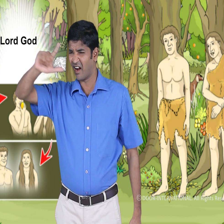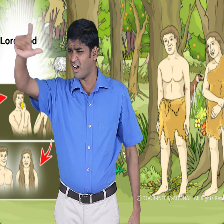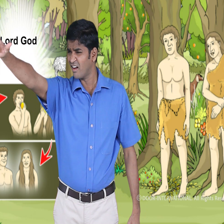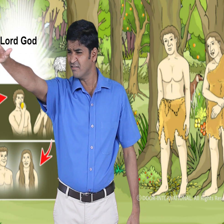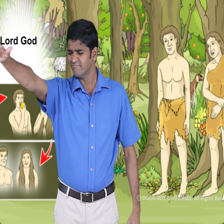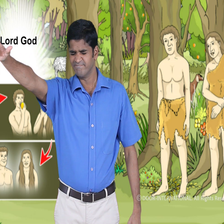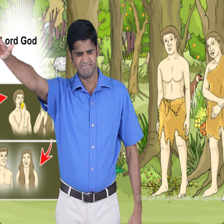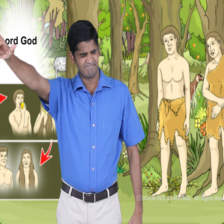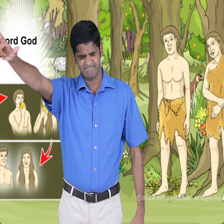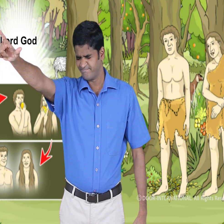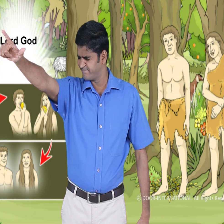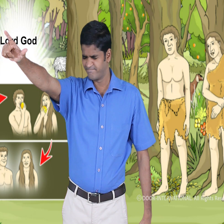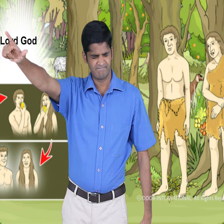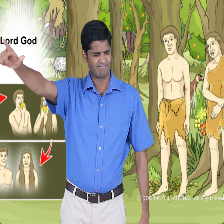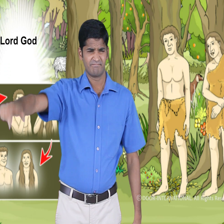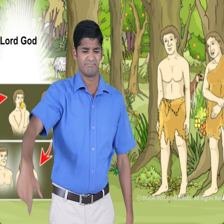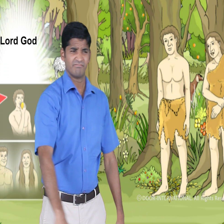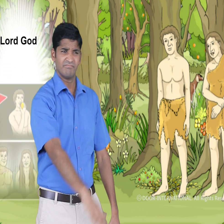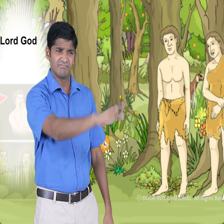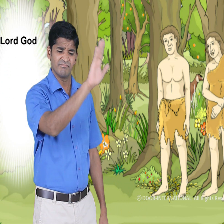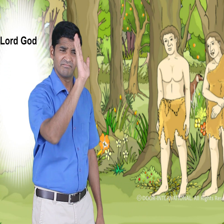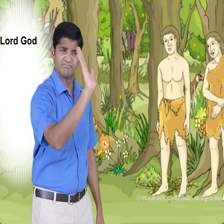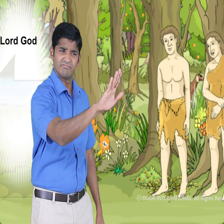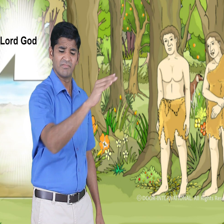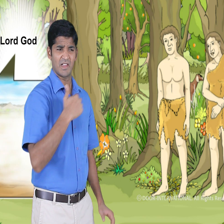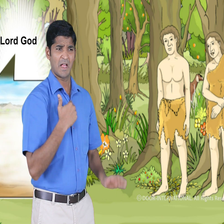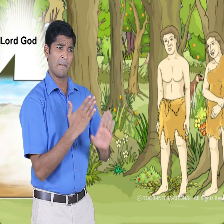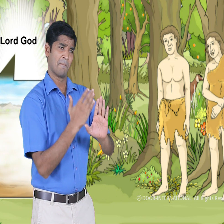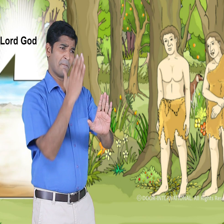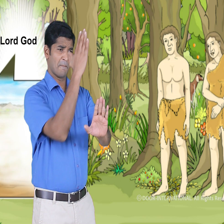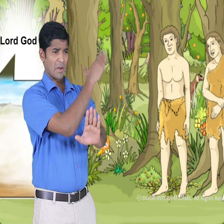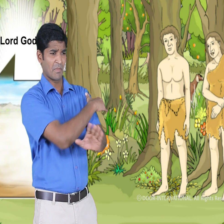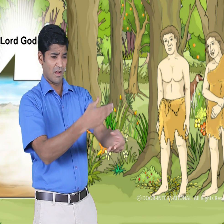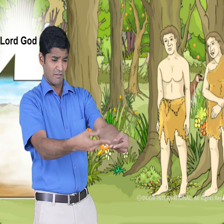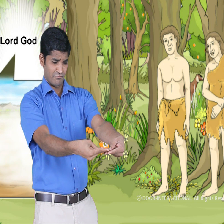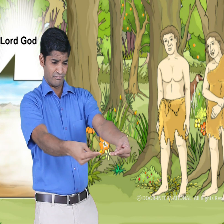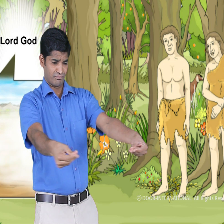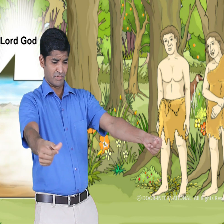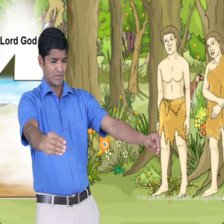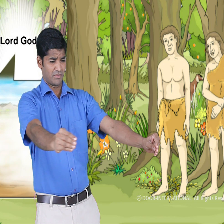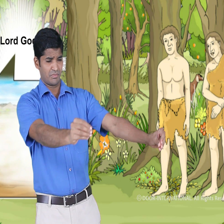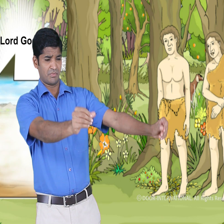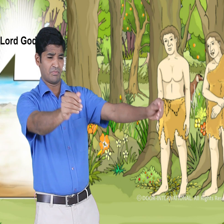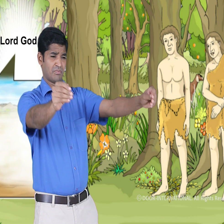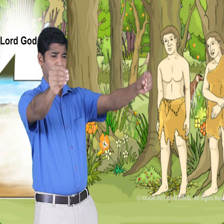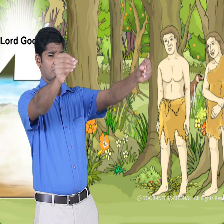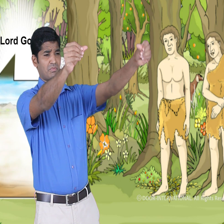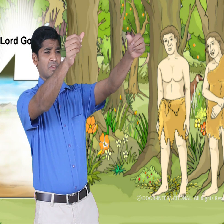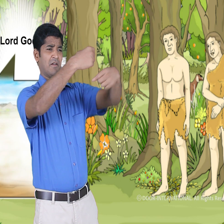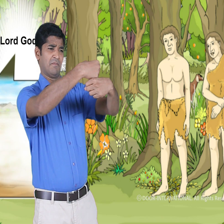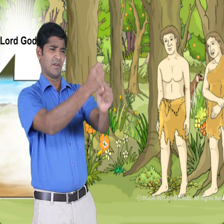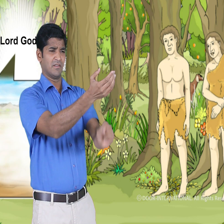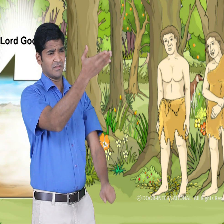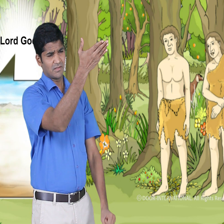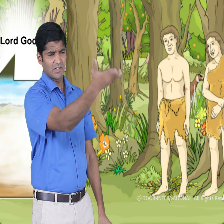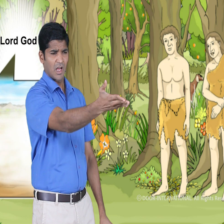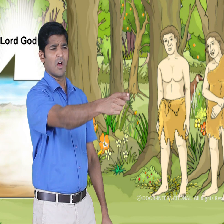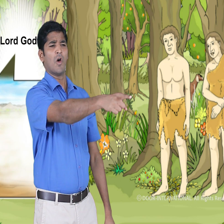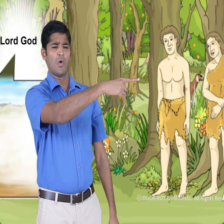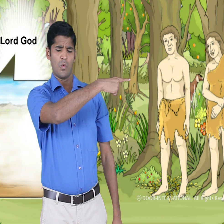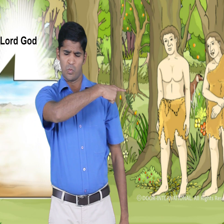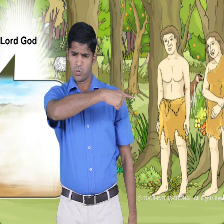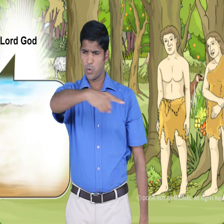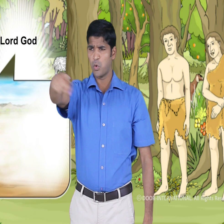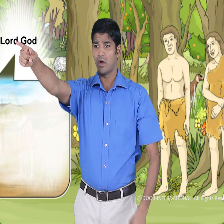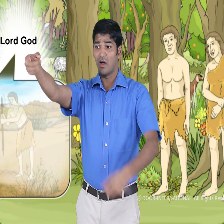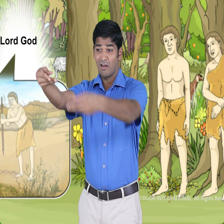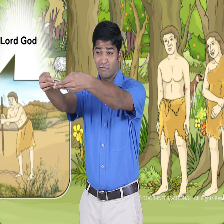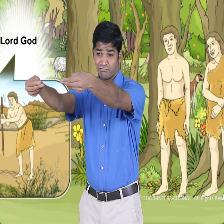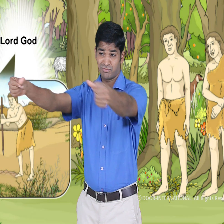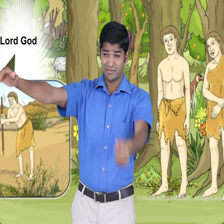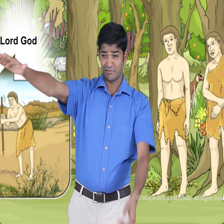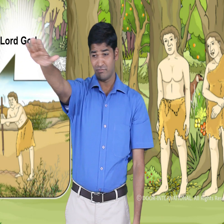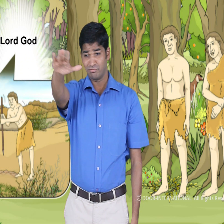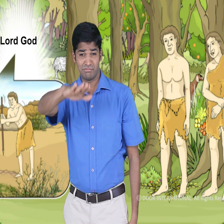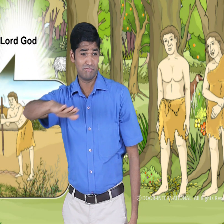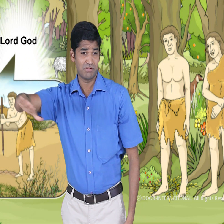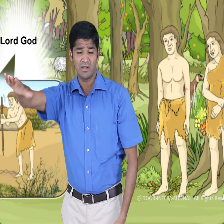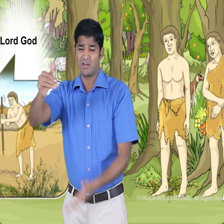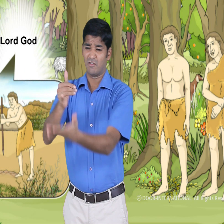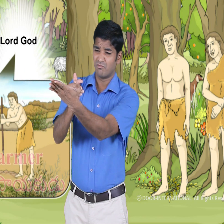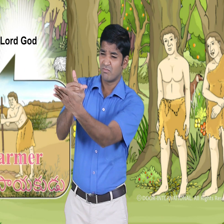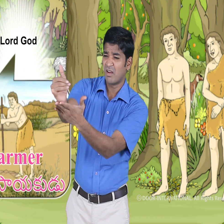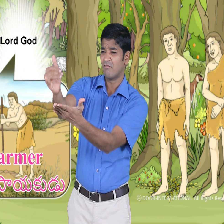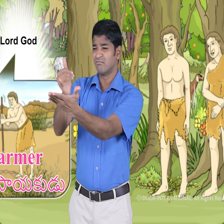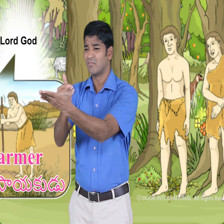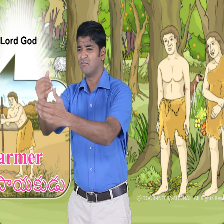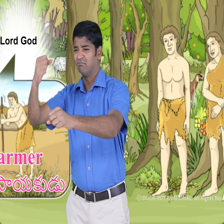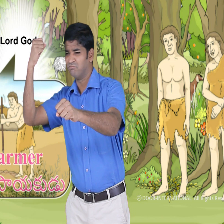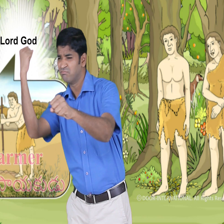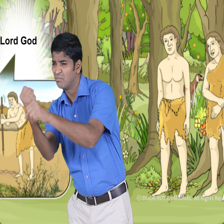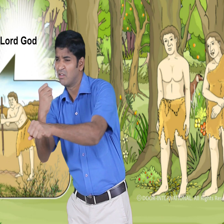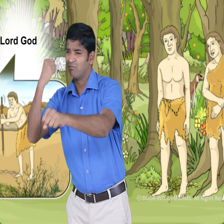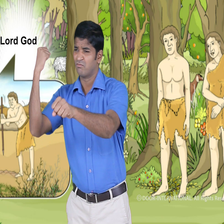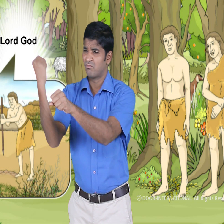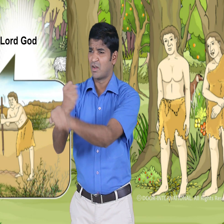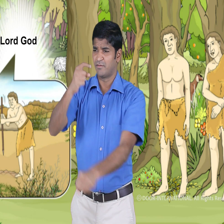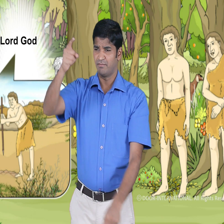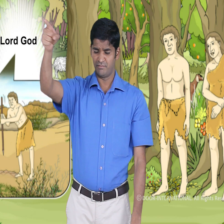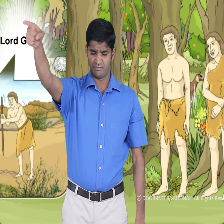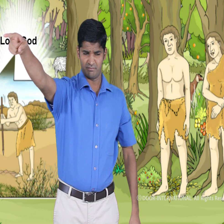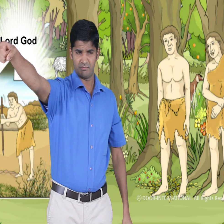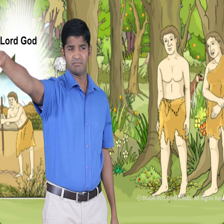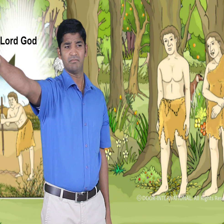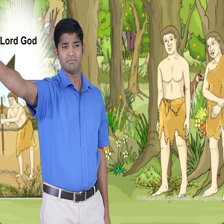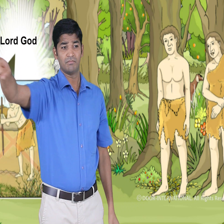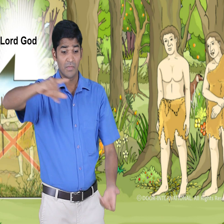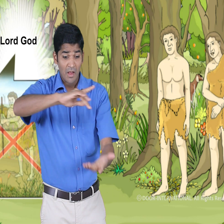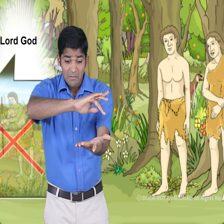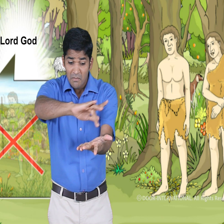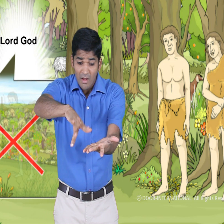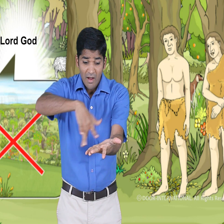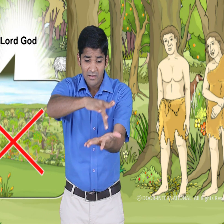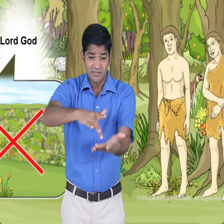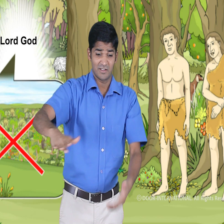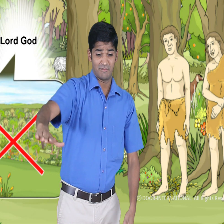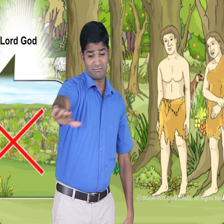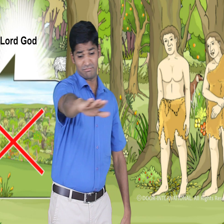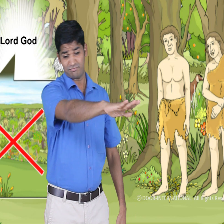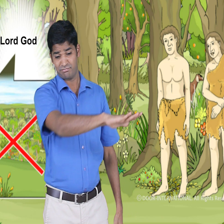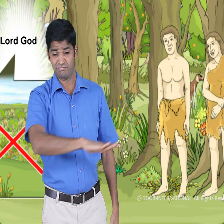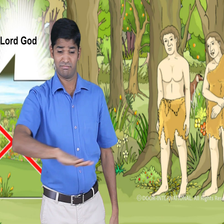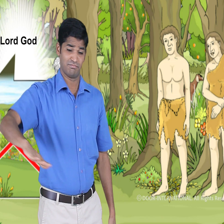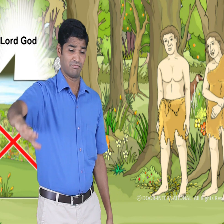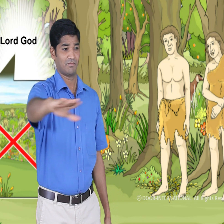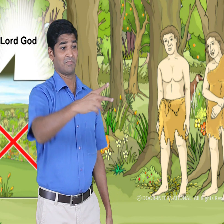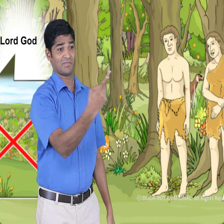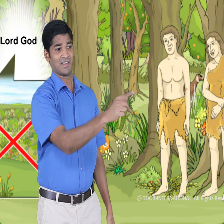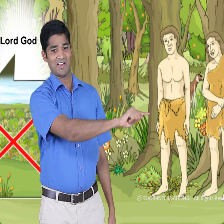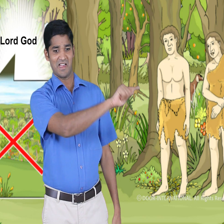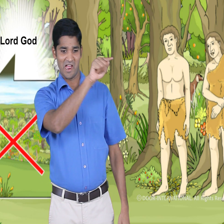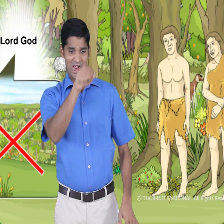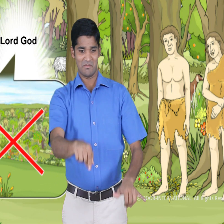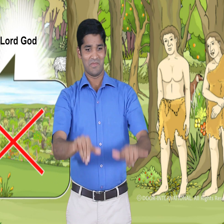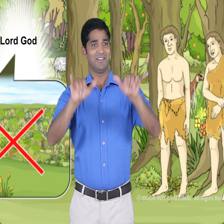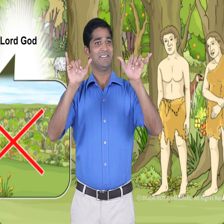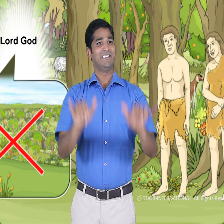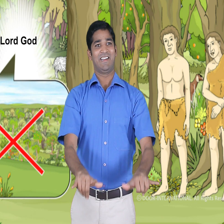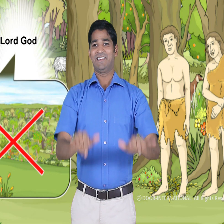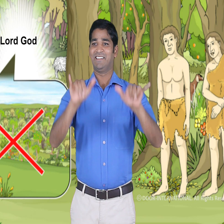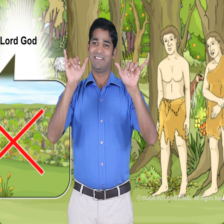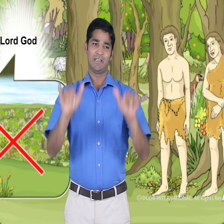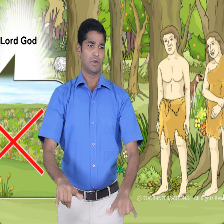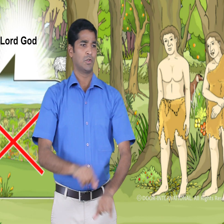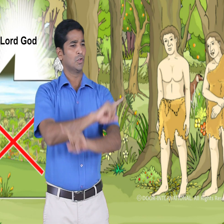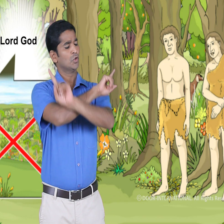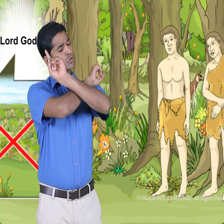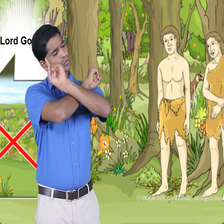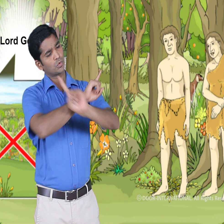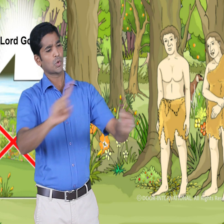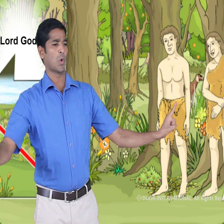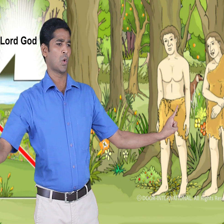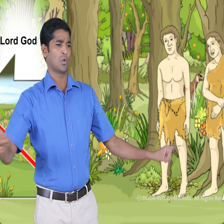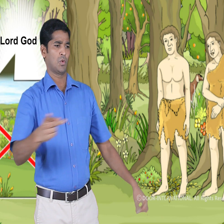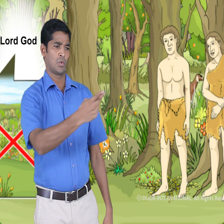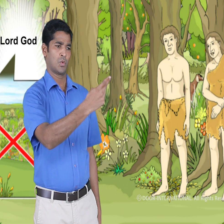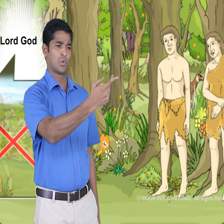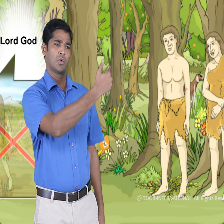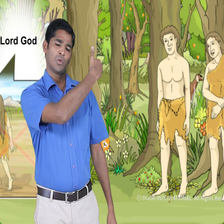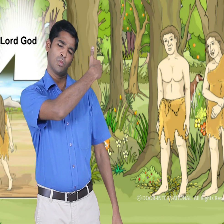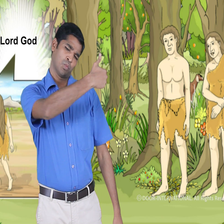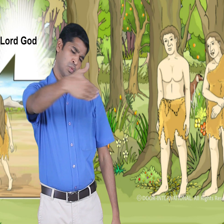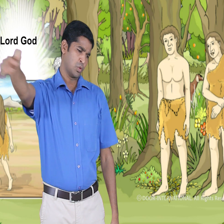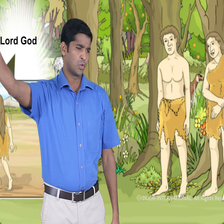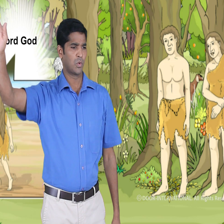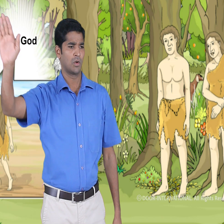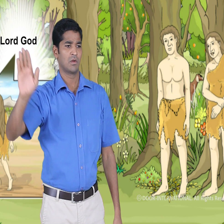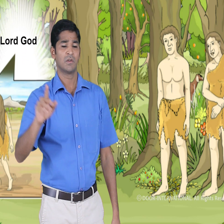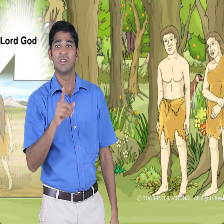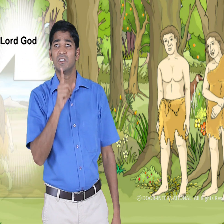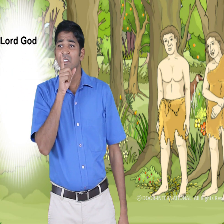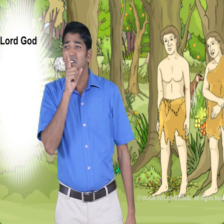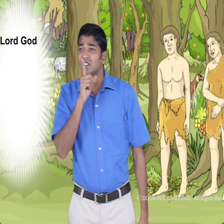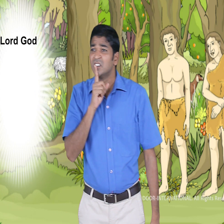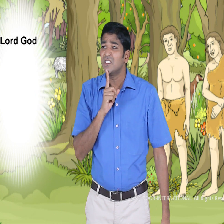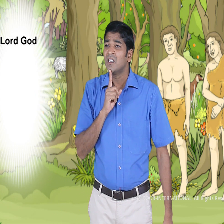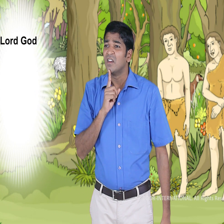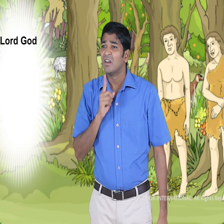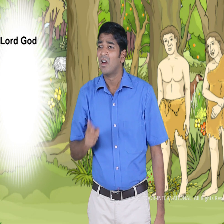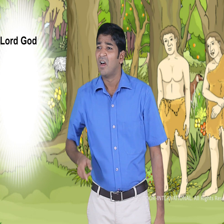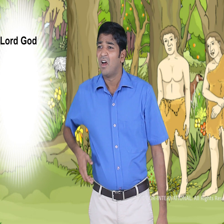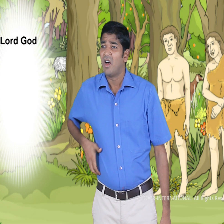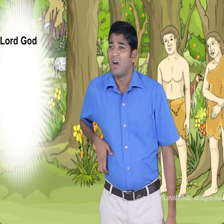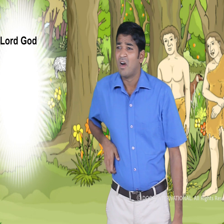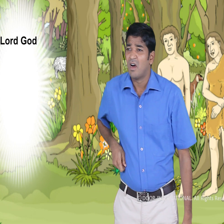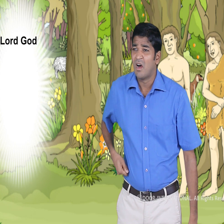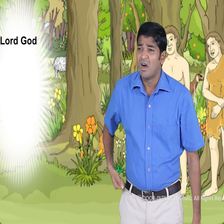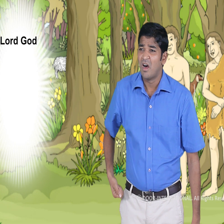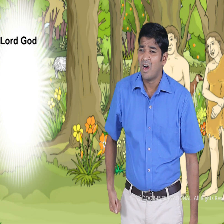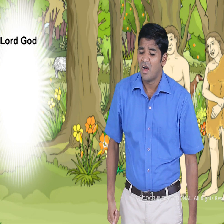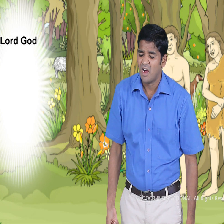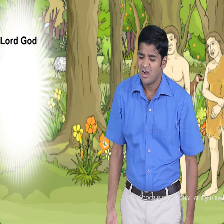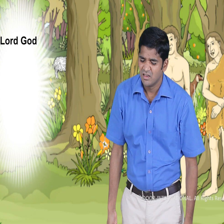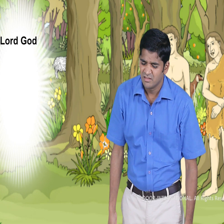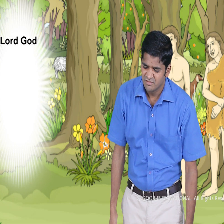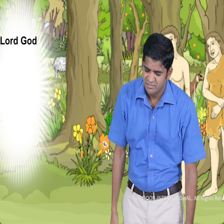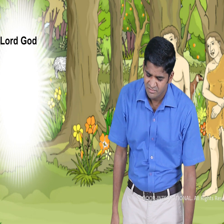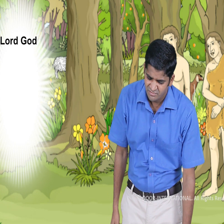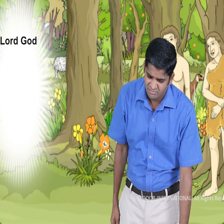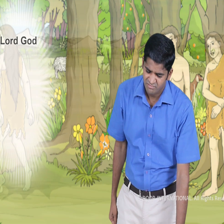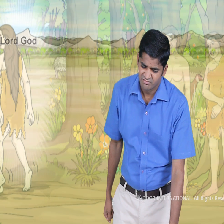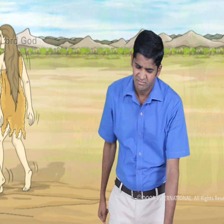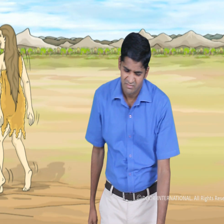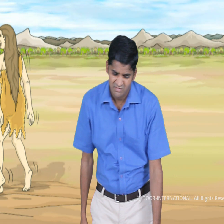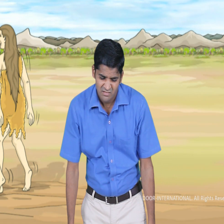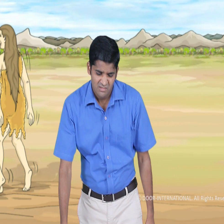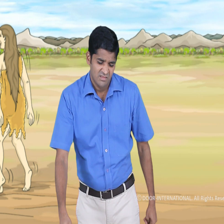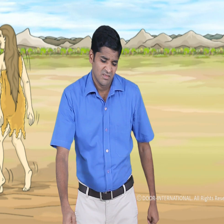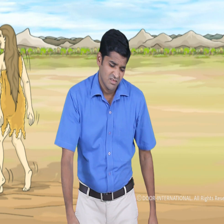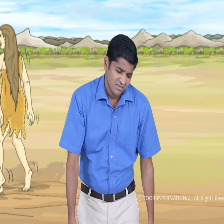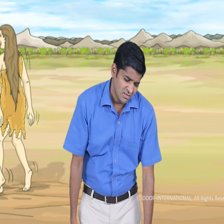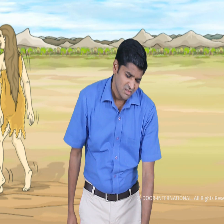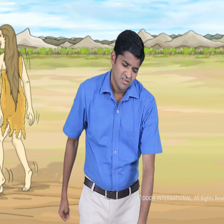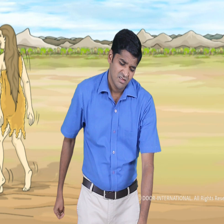Therefore the LORD God banished him from the Garden of Eden to work the ground from which he had been taken.